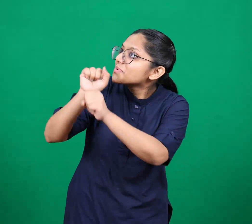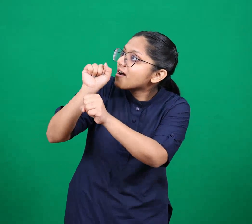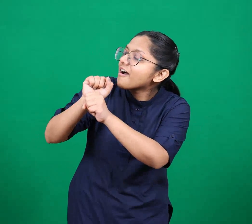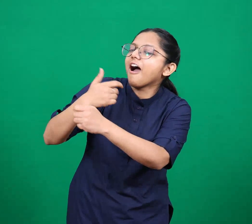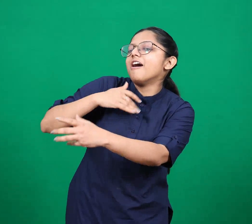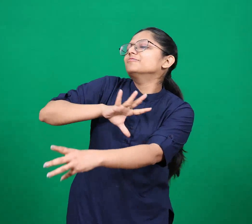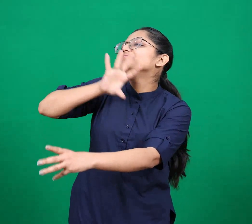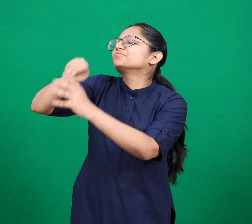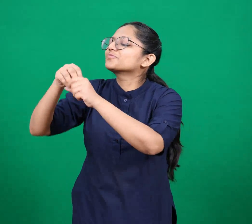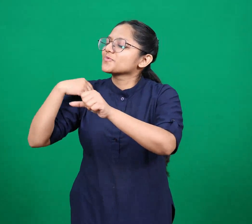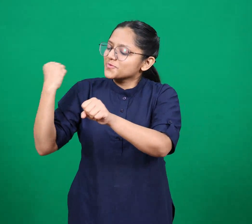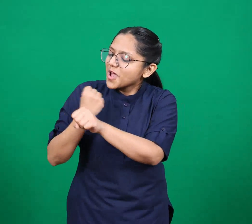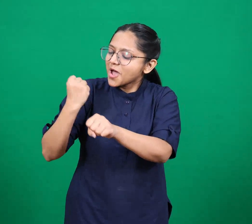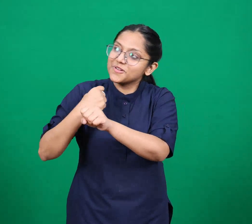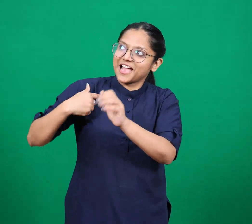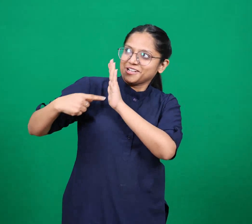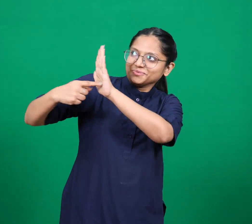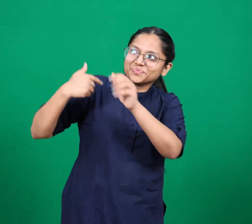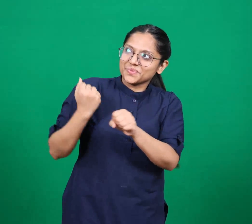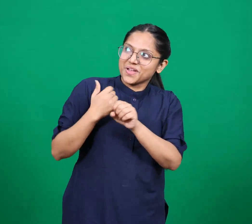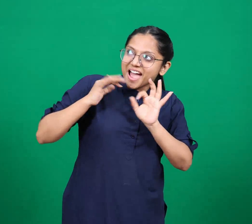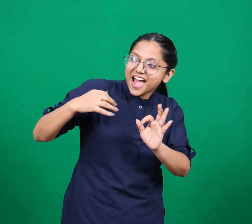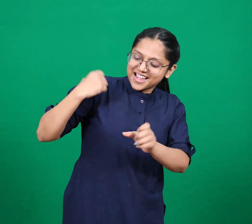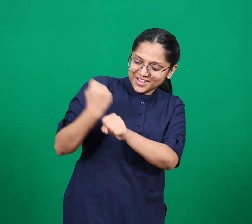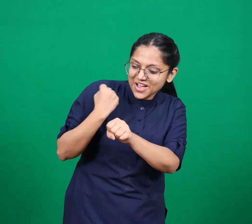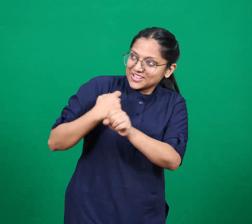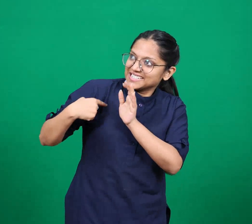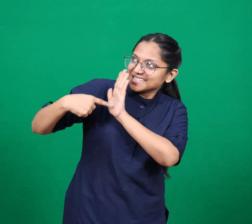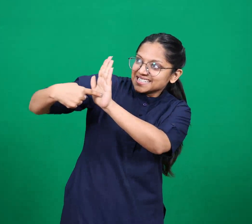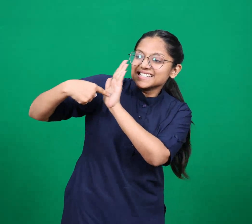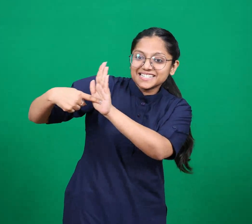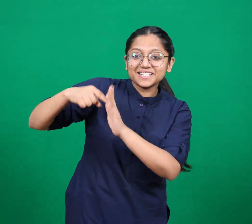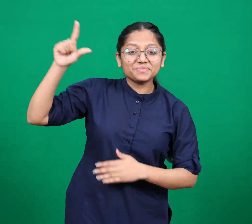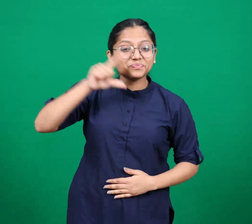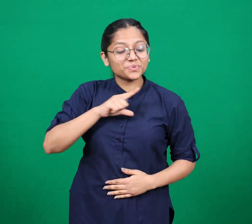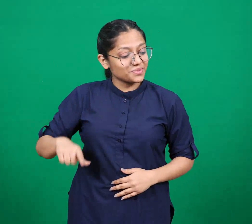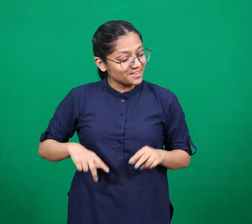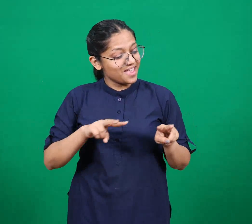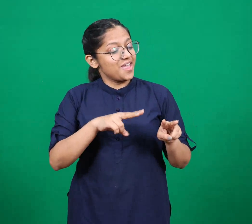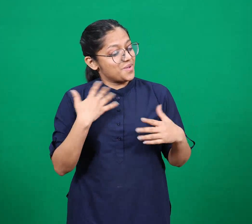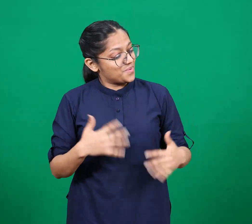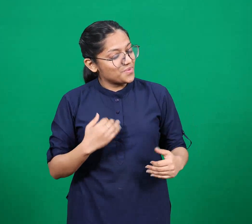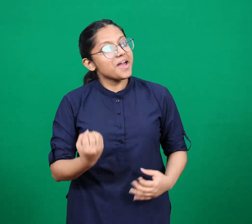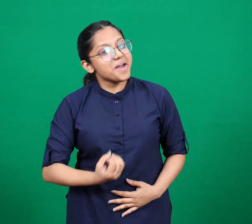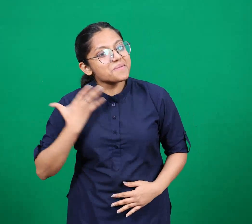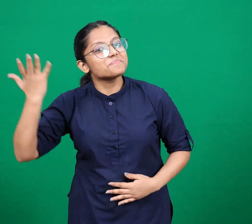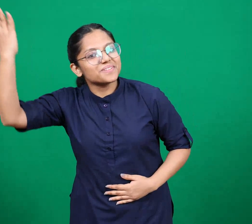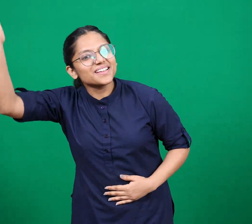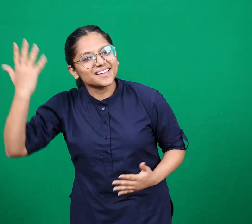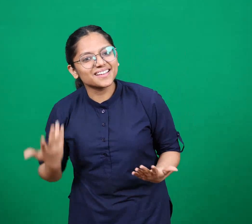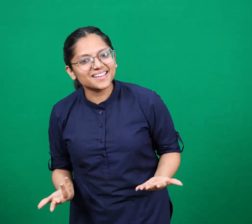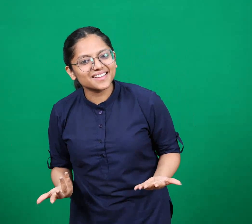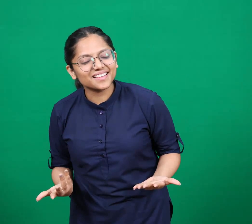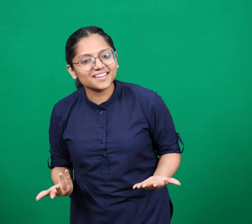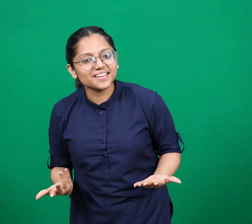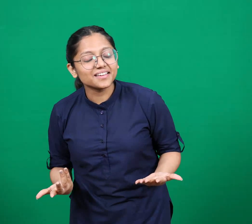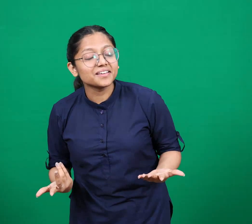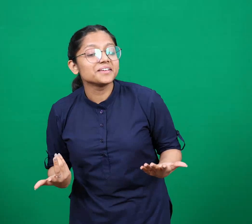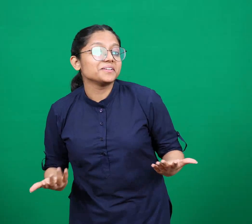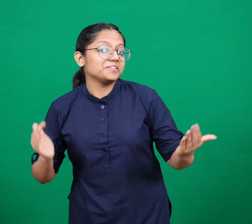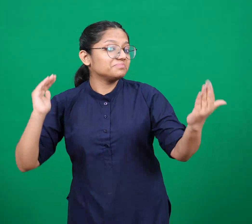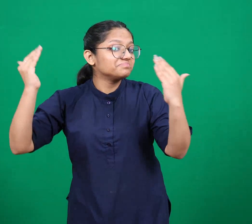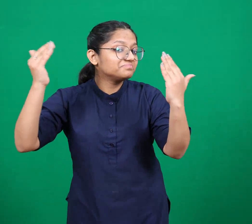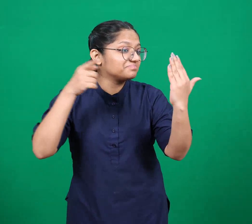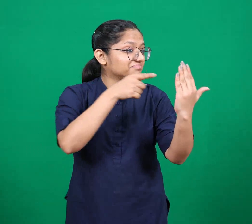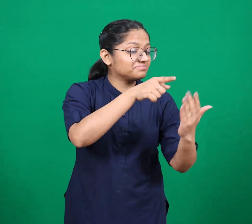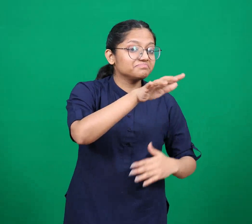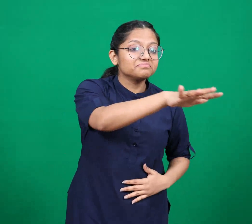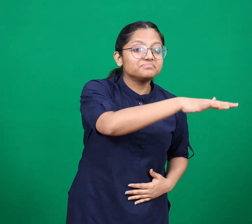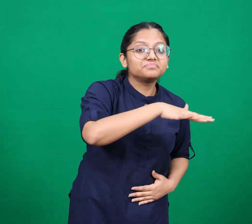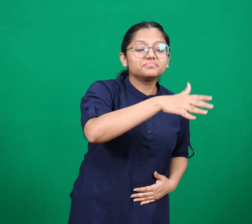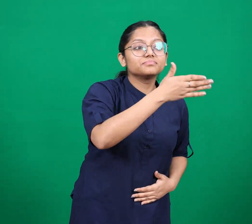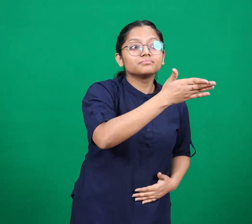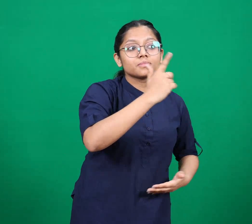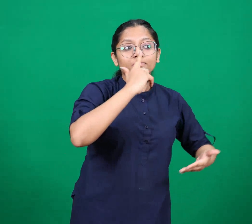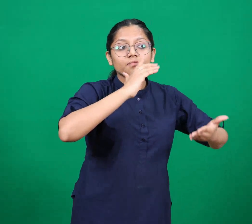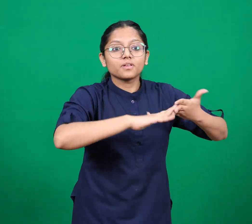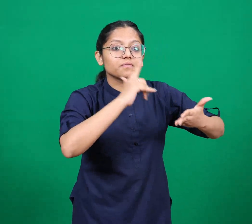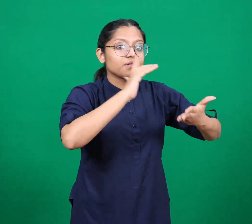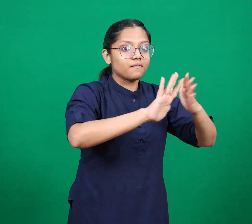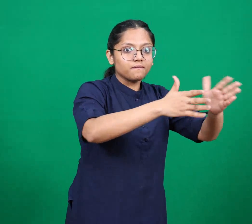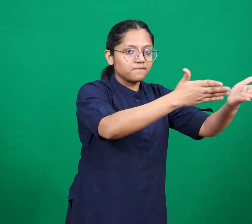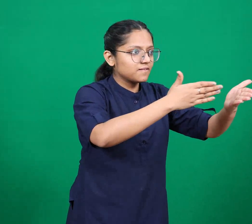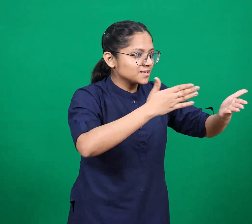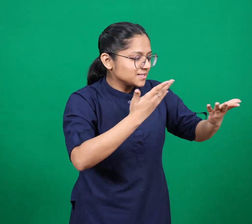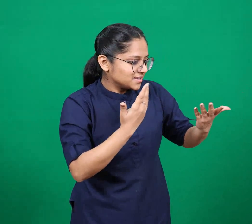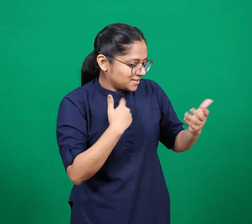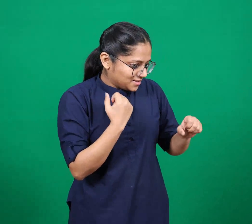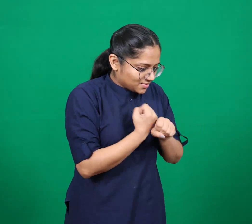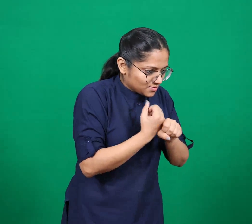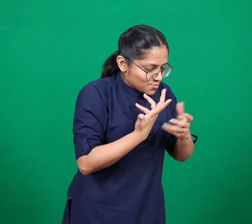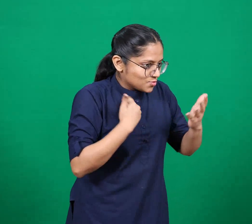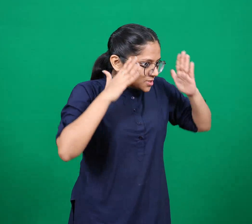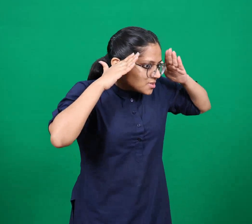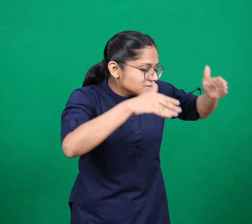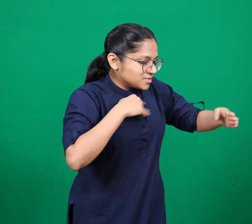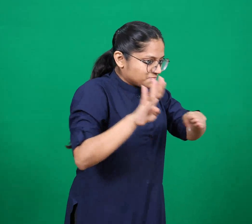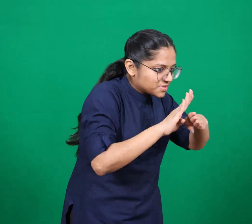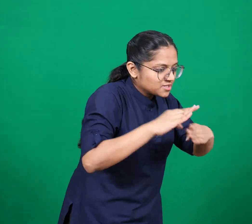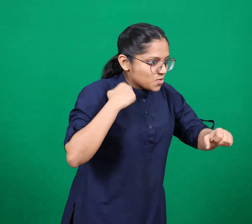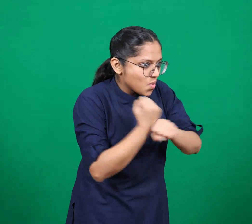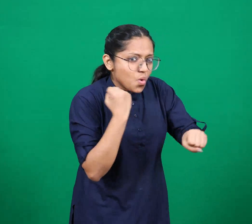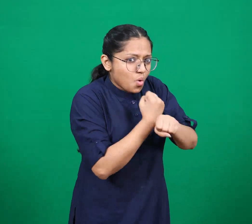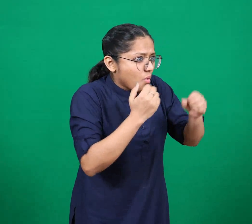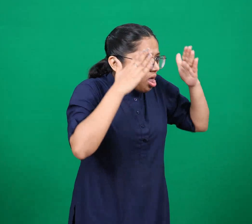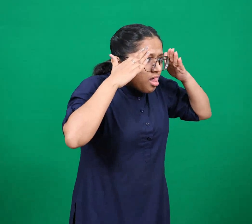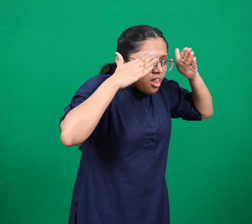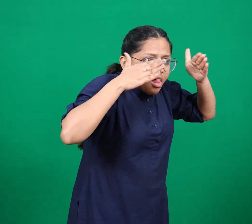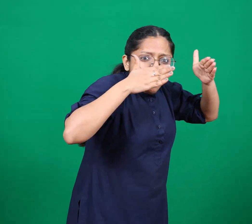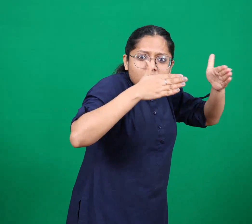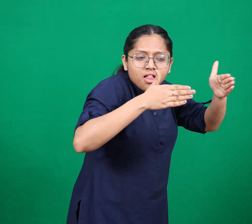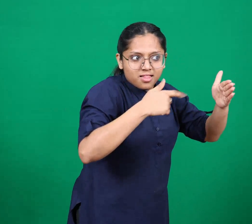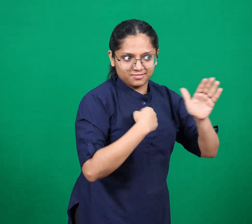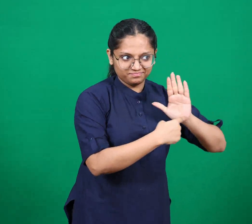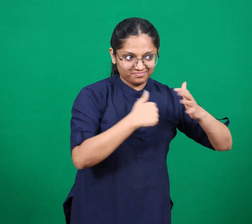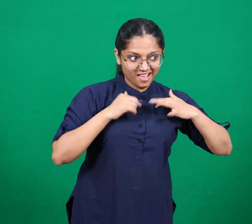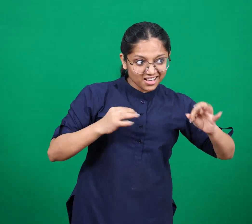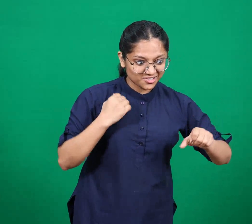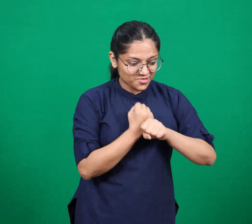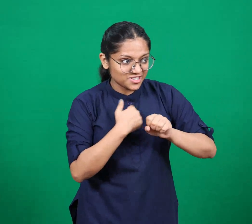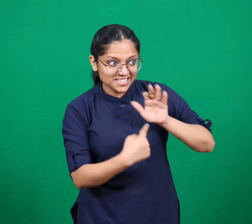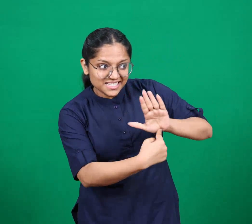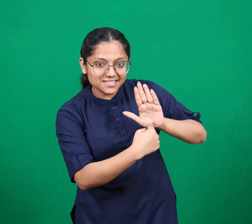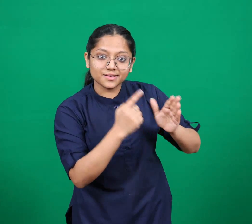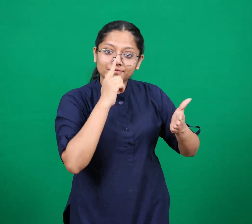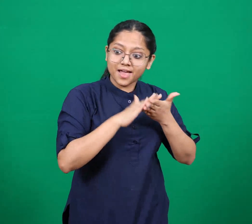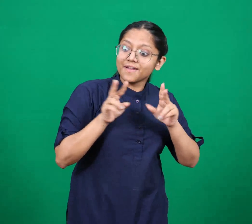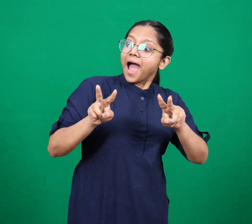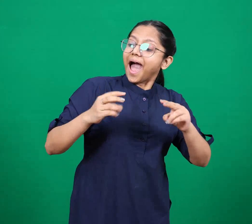But the married man is concerned about the affairs of this world, how he can please his wife,